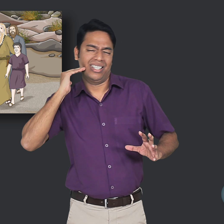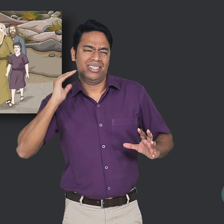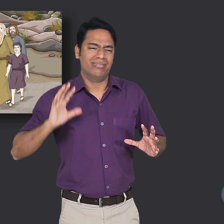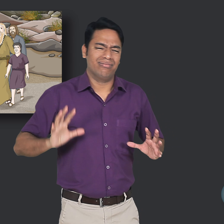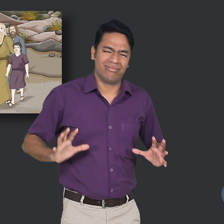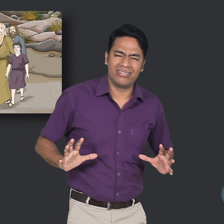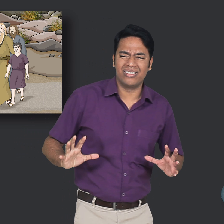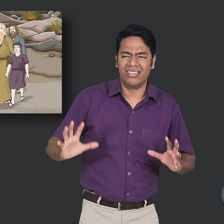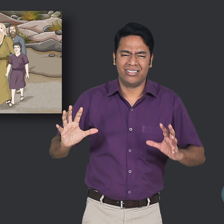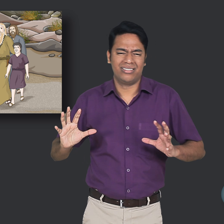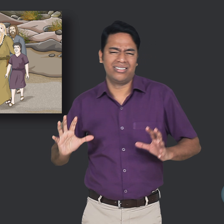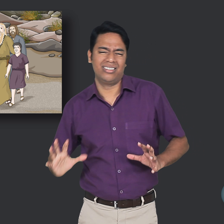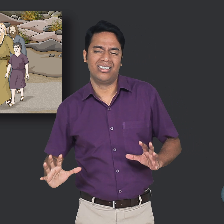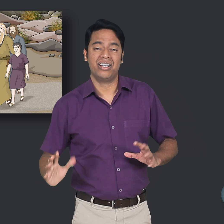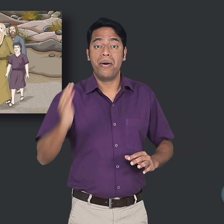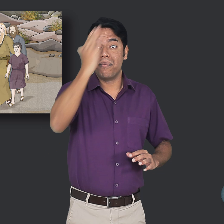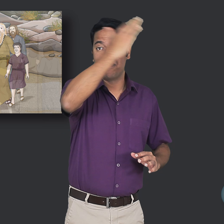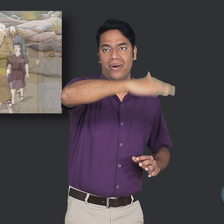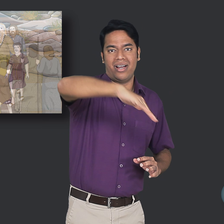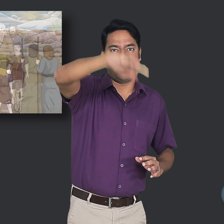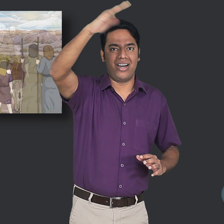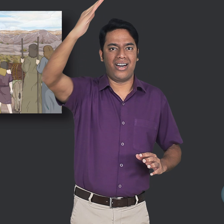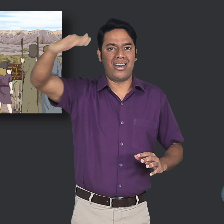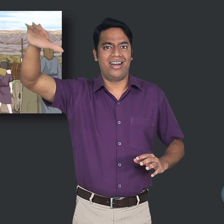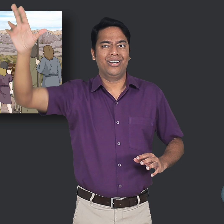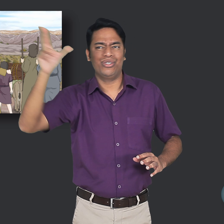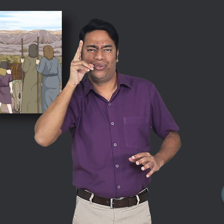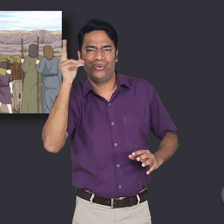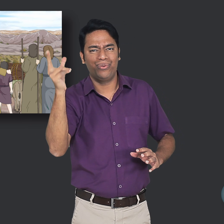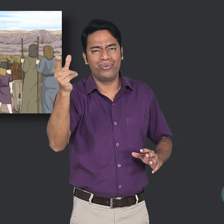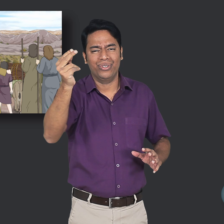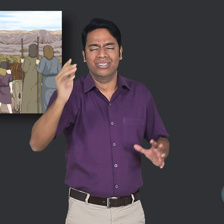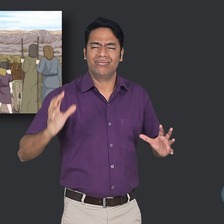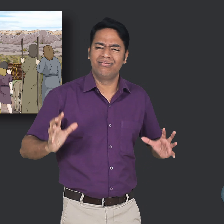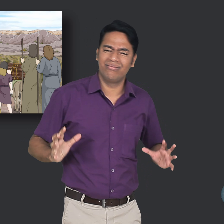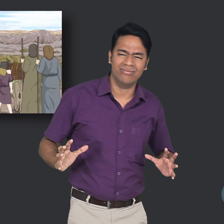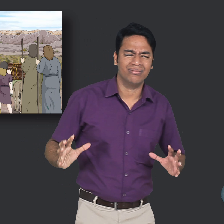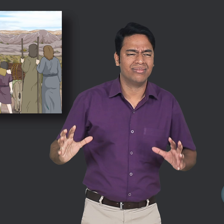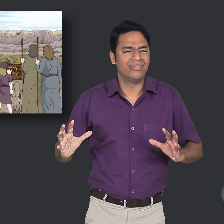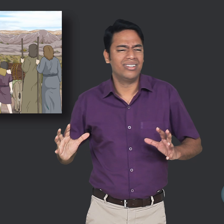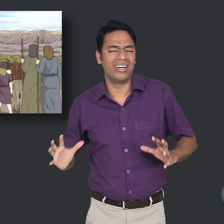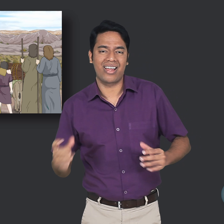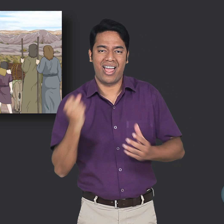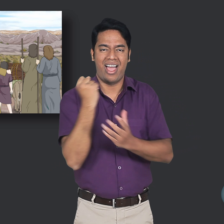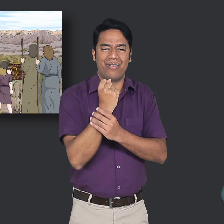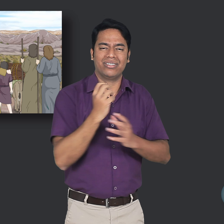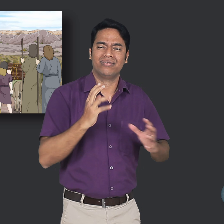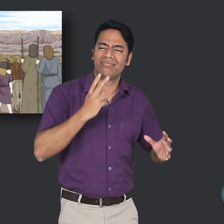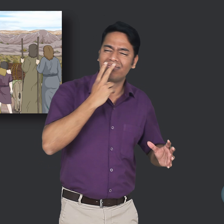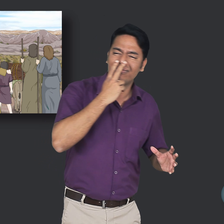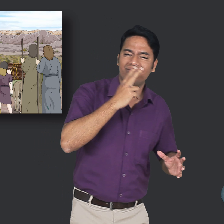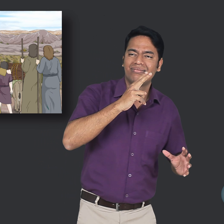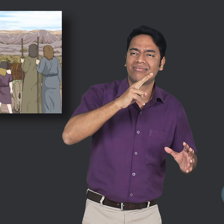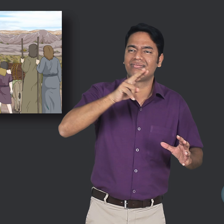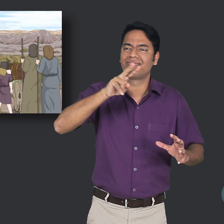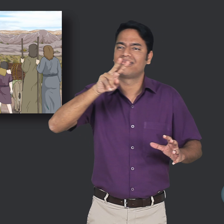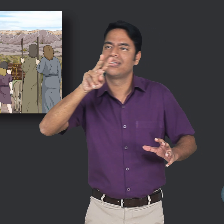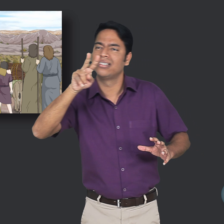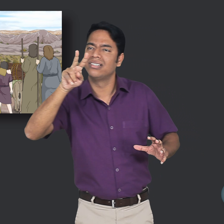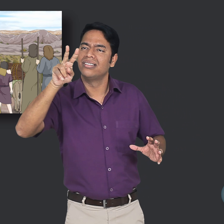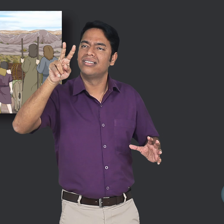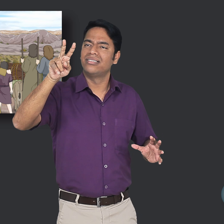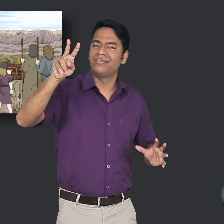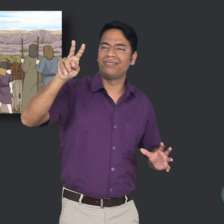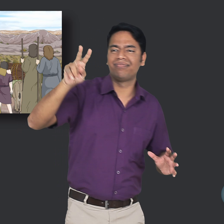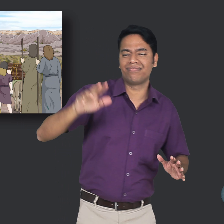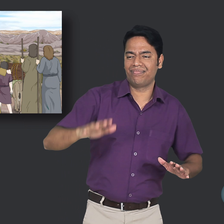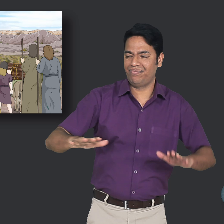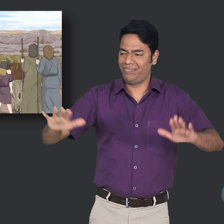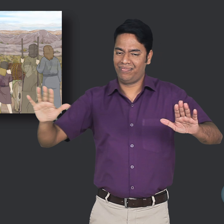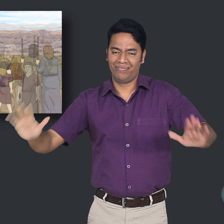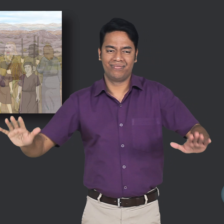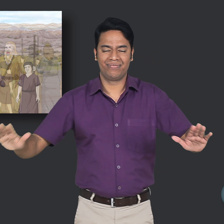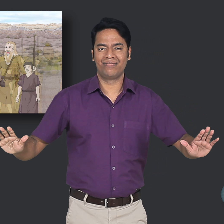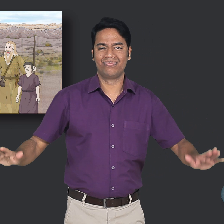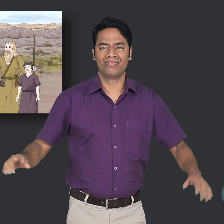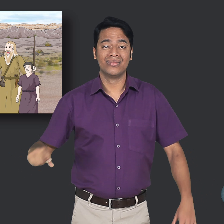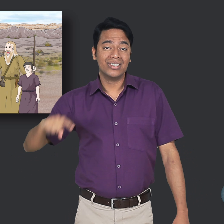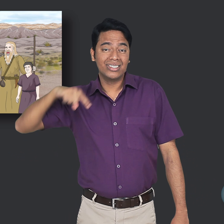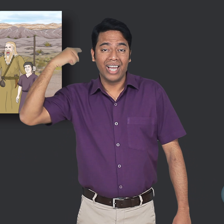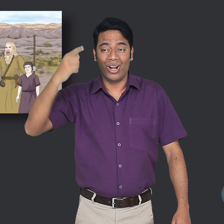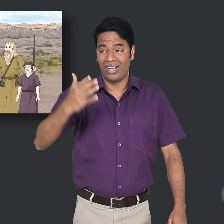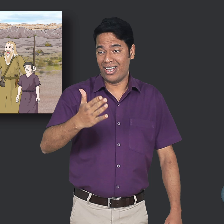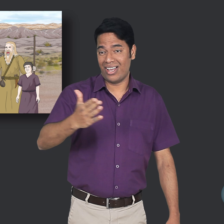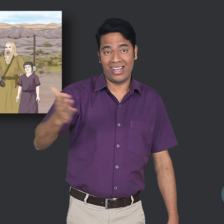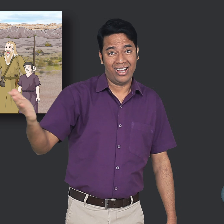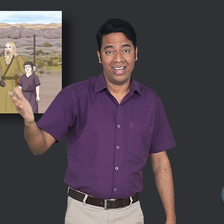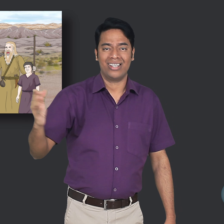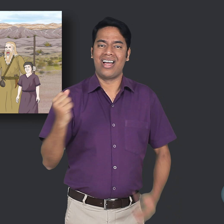On the third day Abraham looked up and saw the place in the distance.